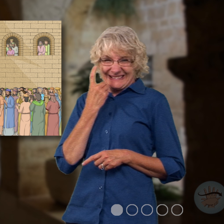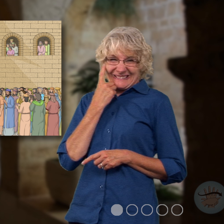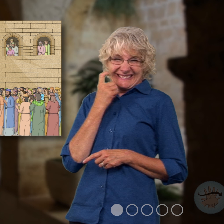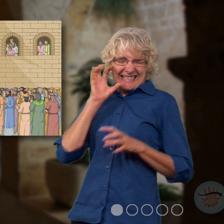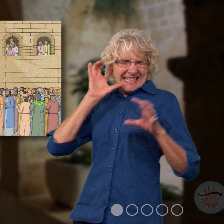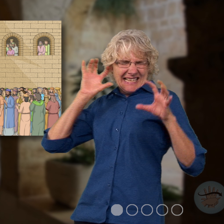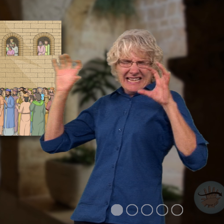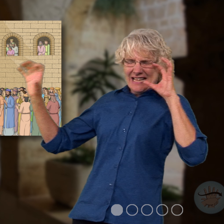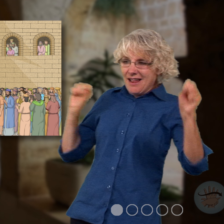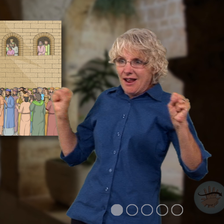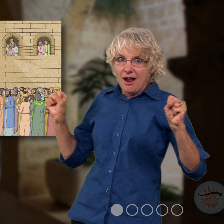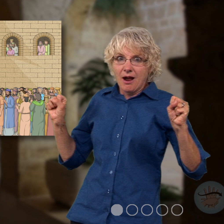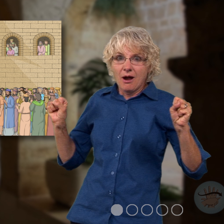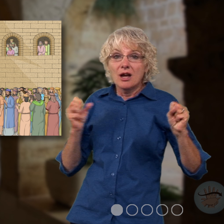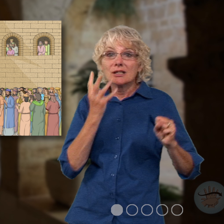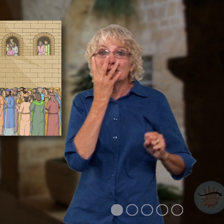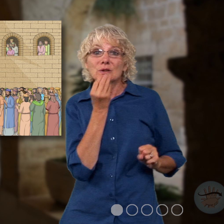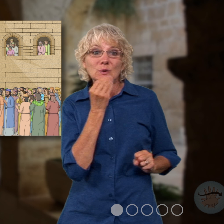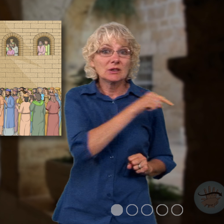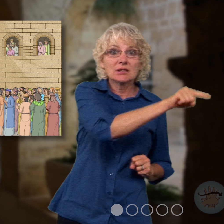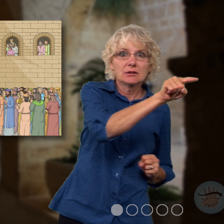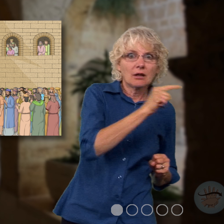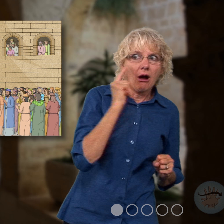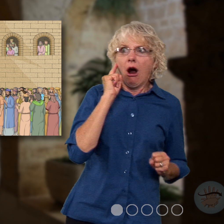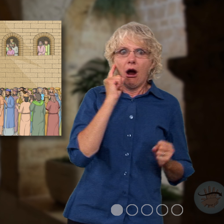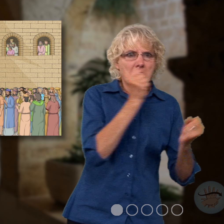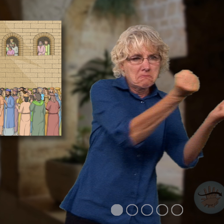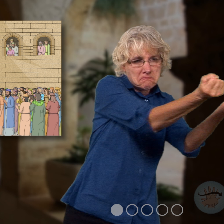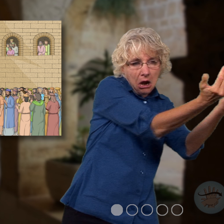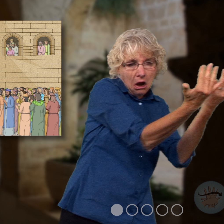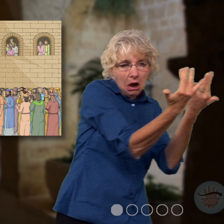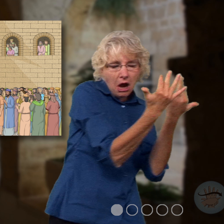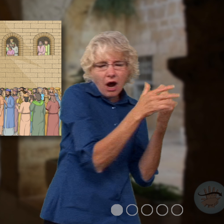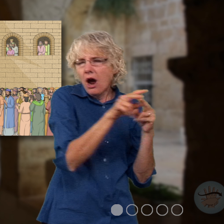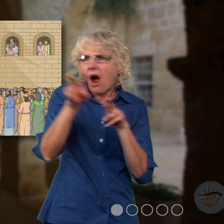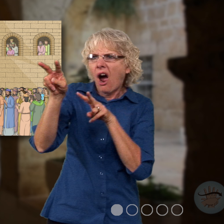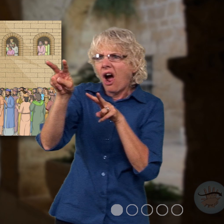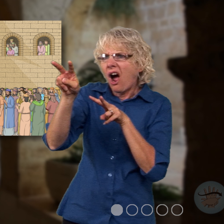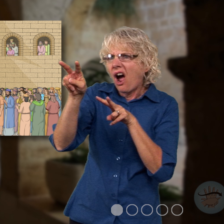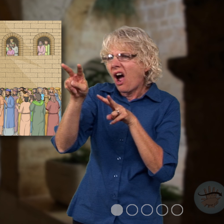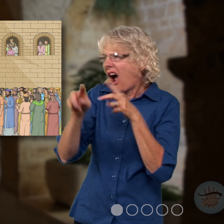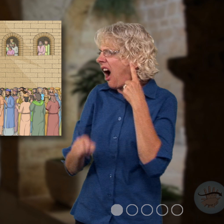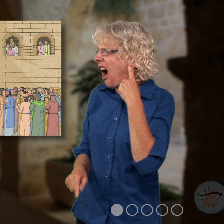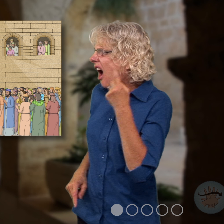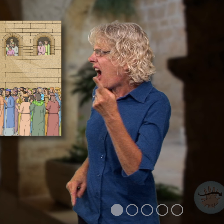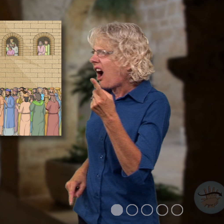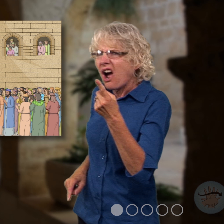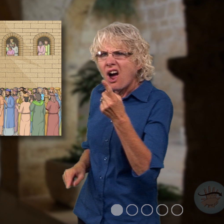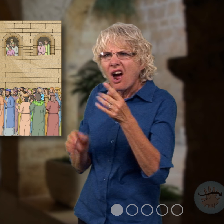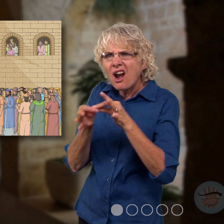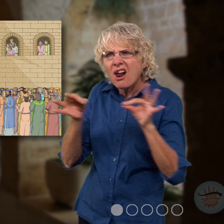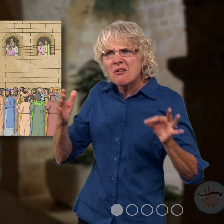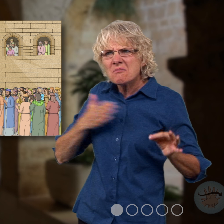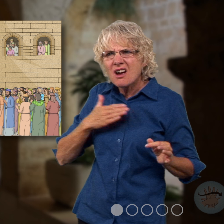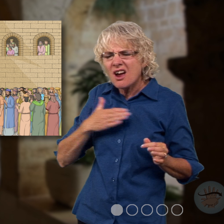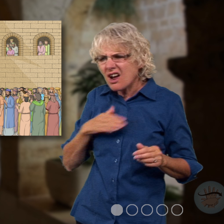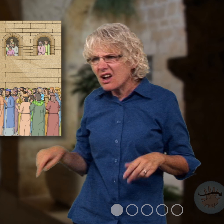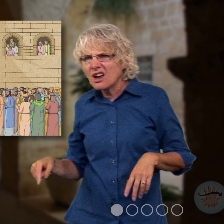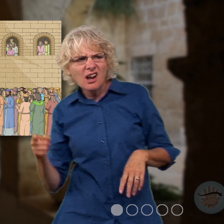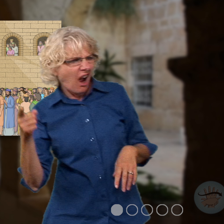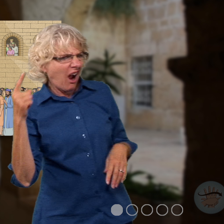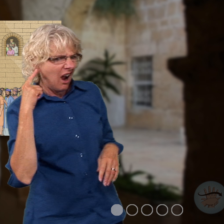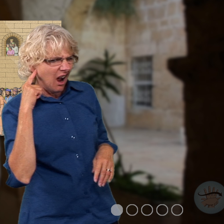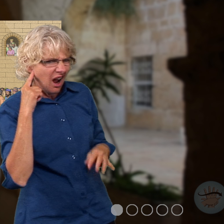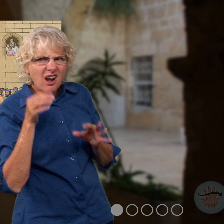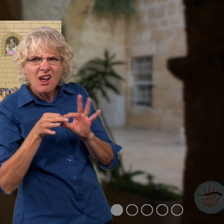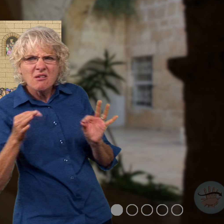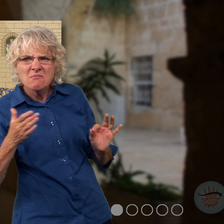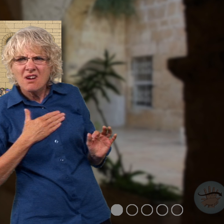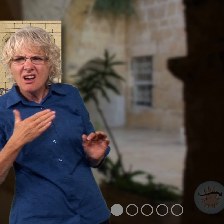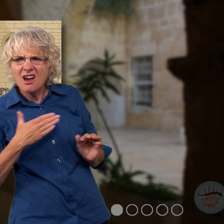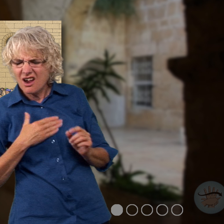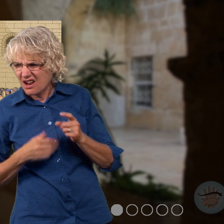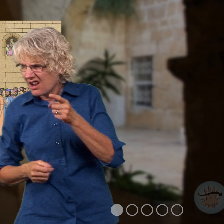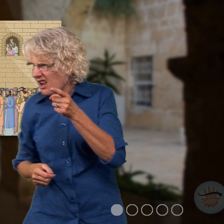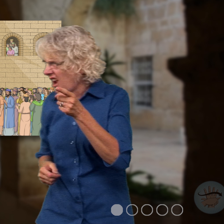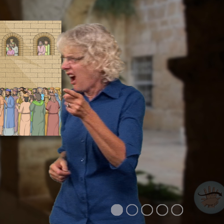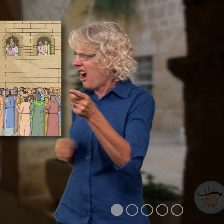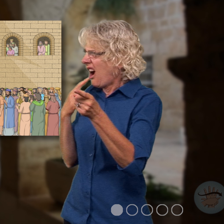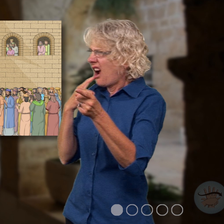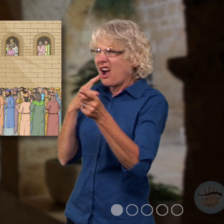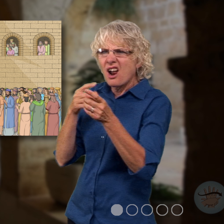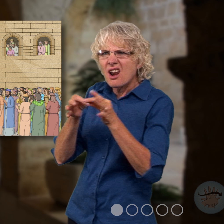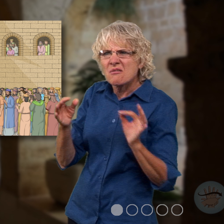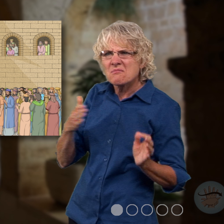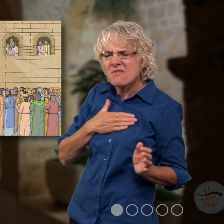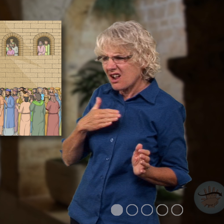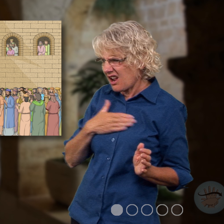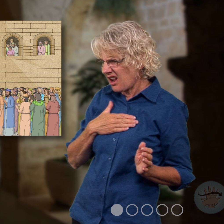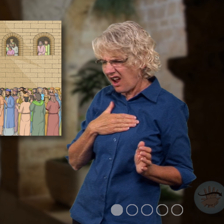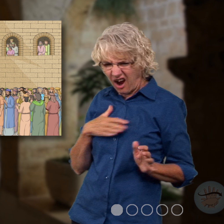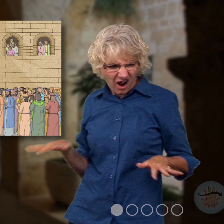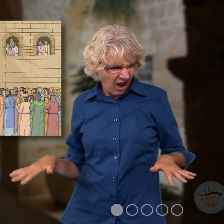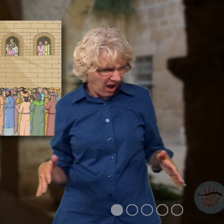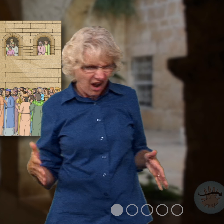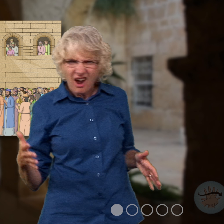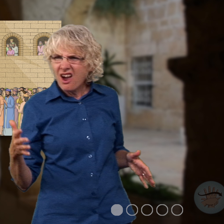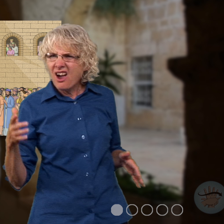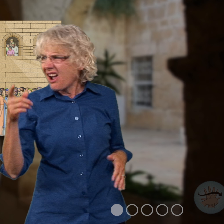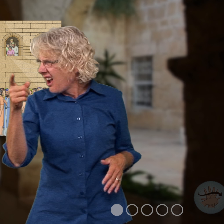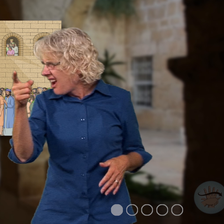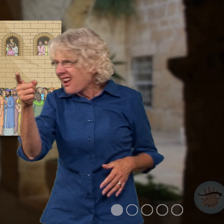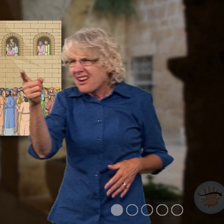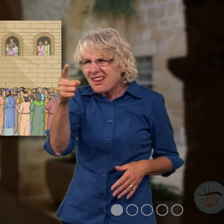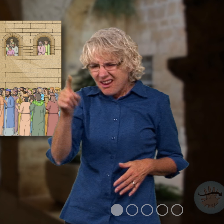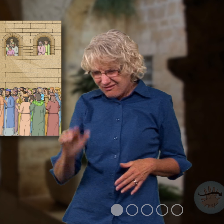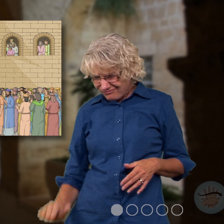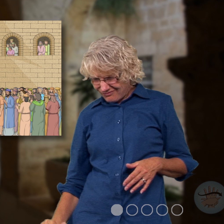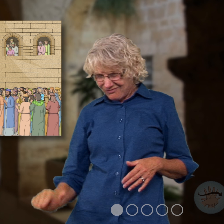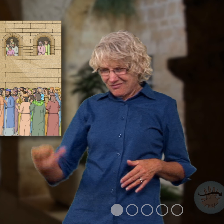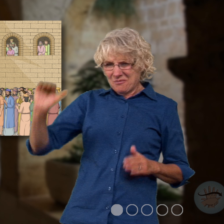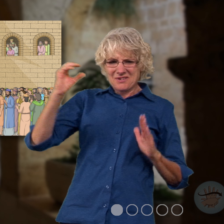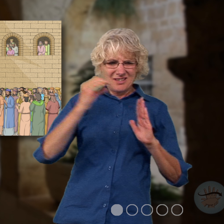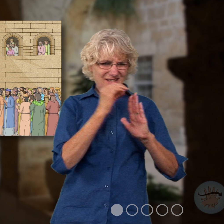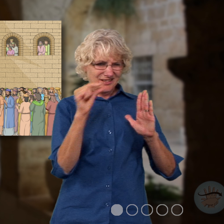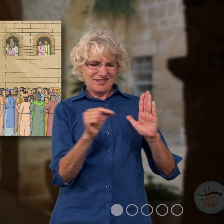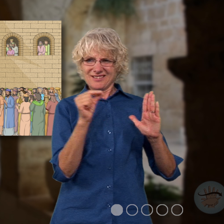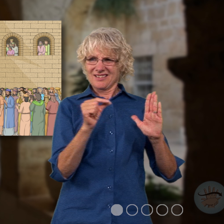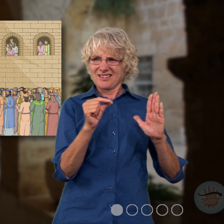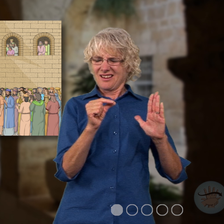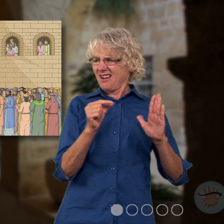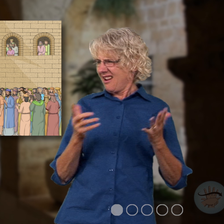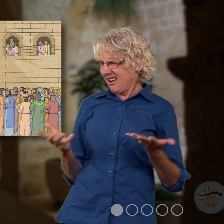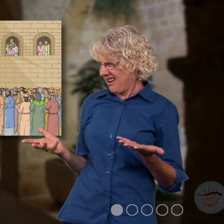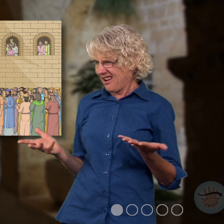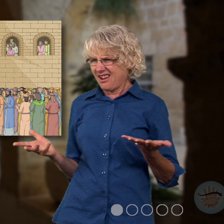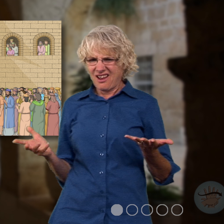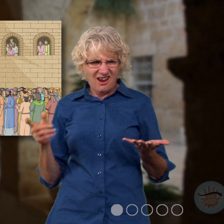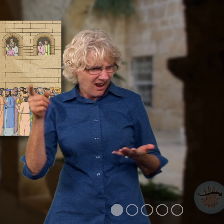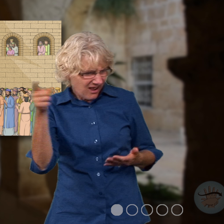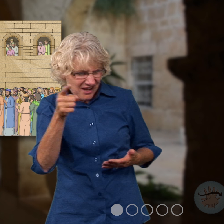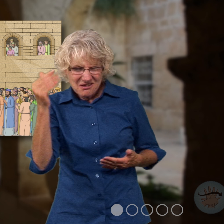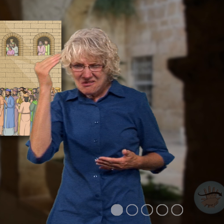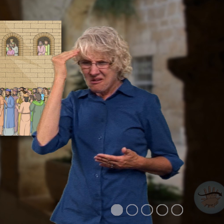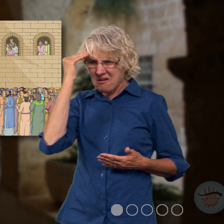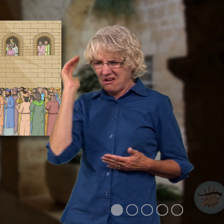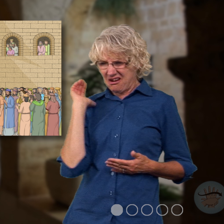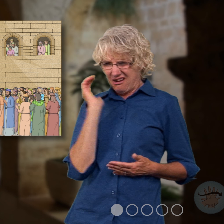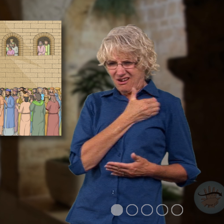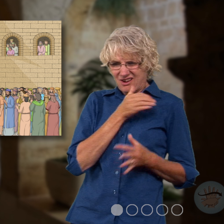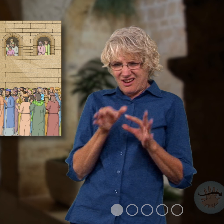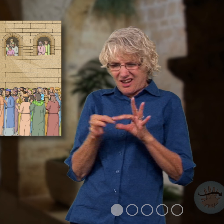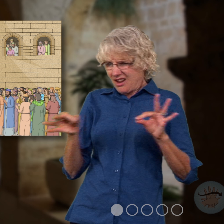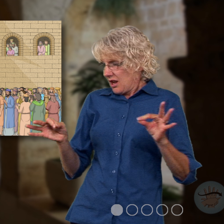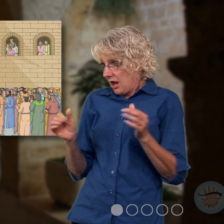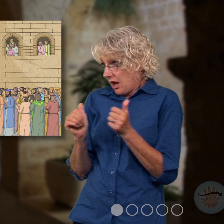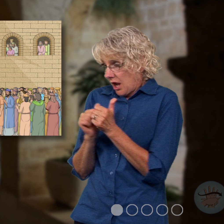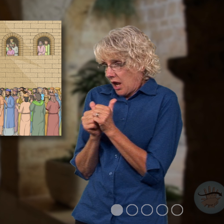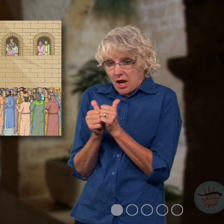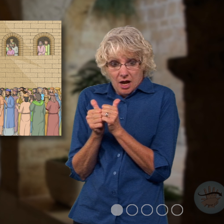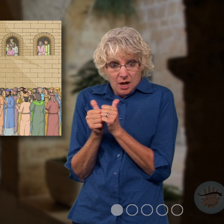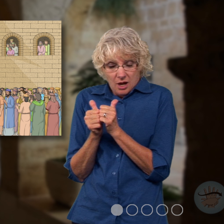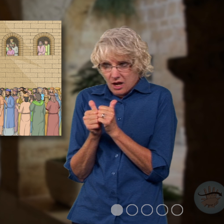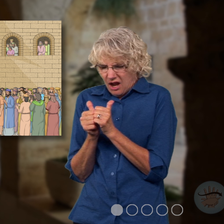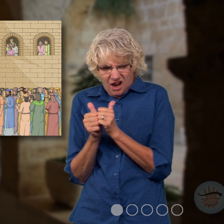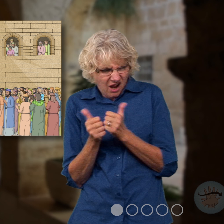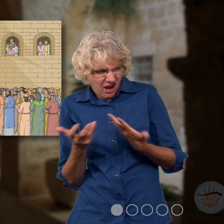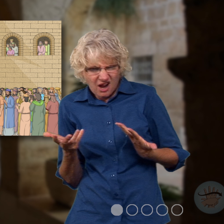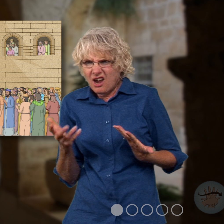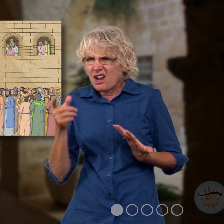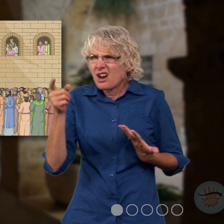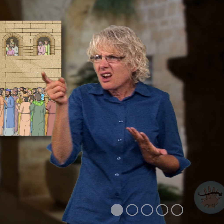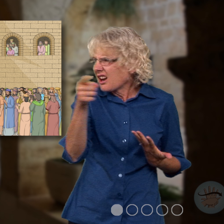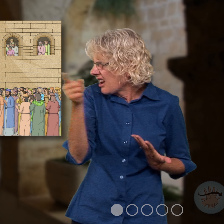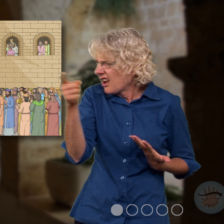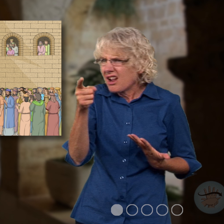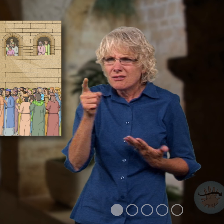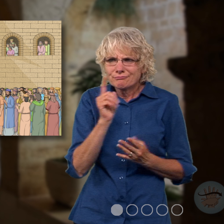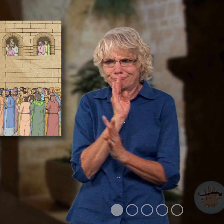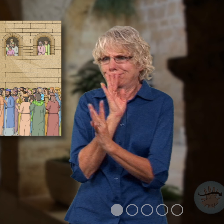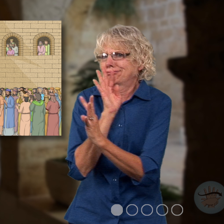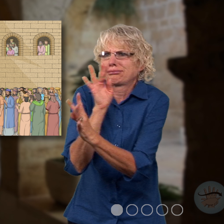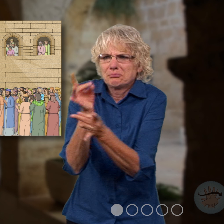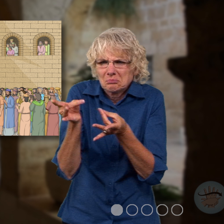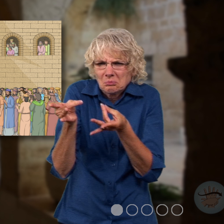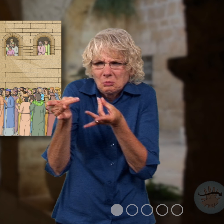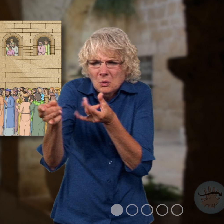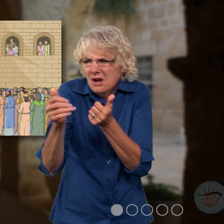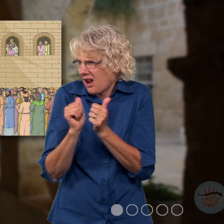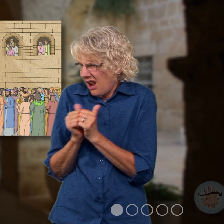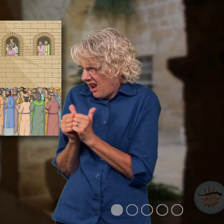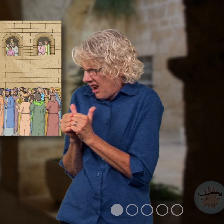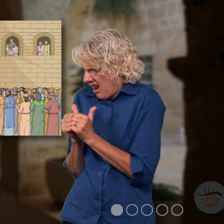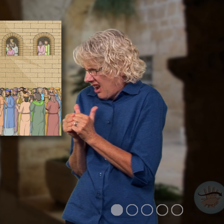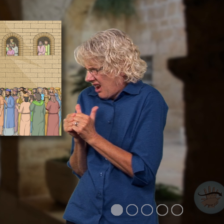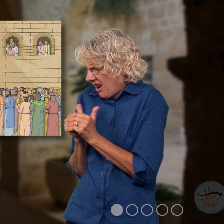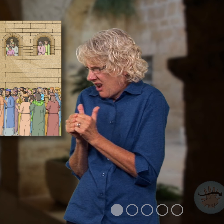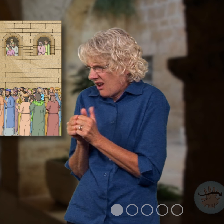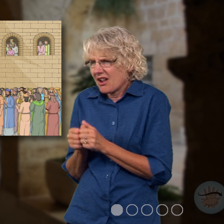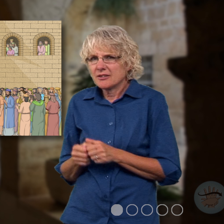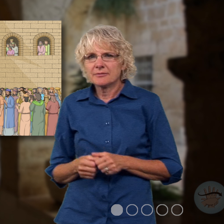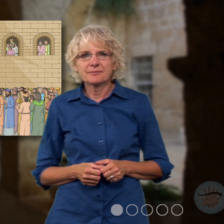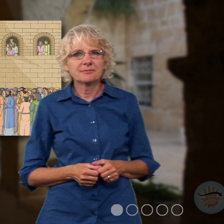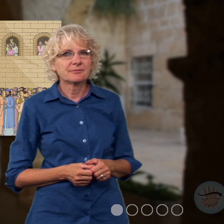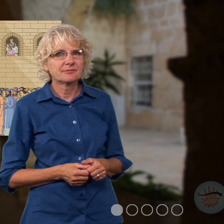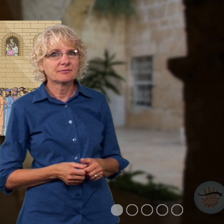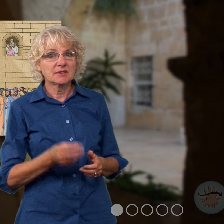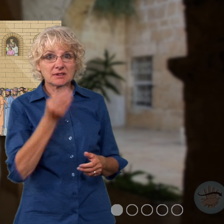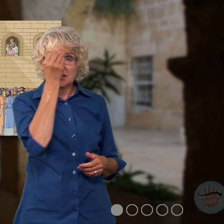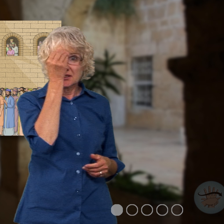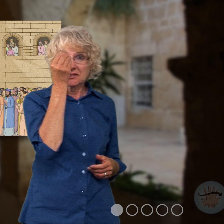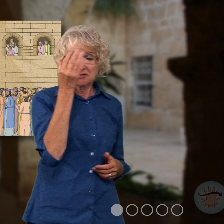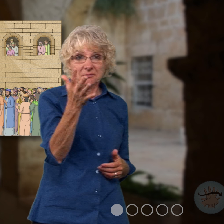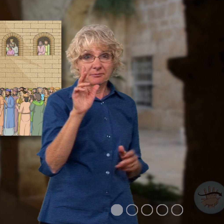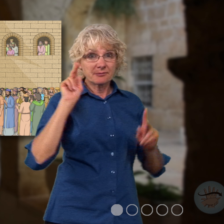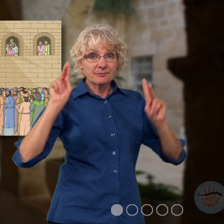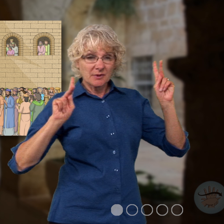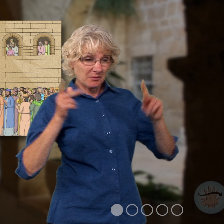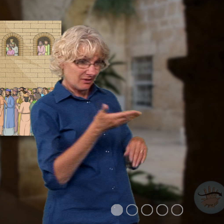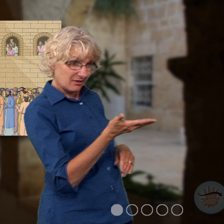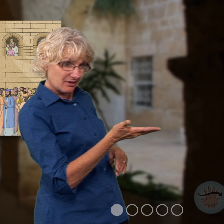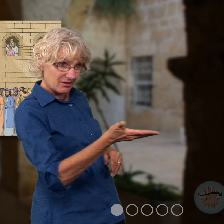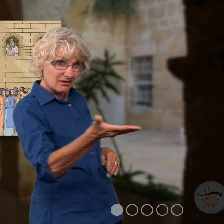Astounded and amazed, they asked, “Are not all these men who are speaking Galileans? How is it then that each of us hears them in his own native language? Parthians, Medes, and Elamites;